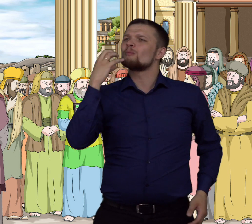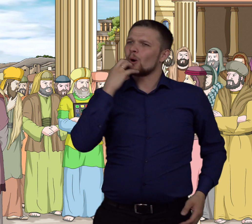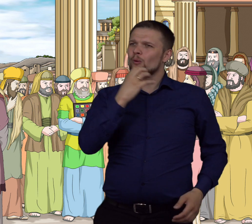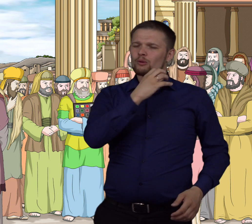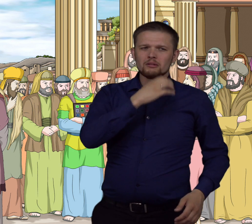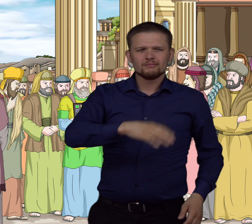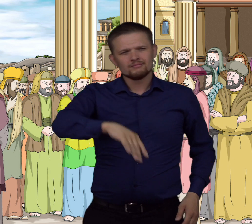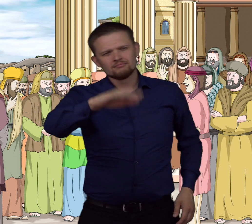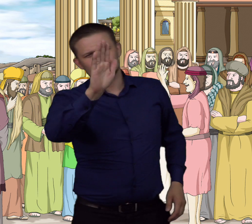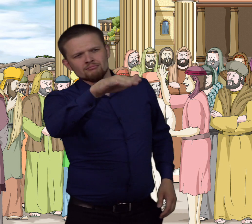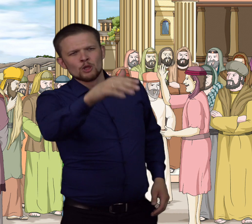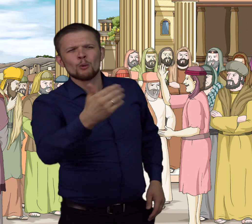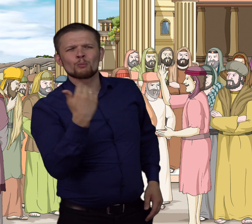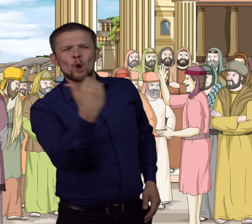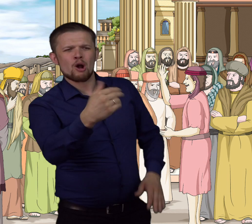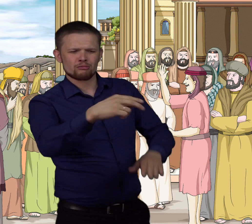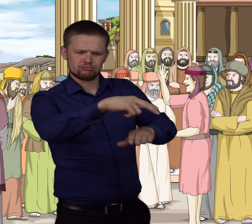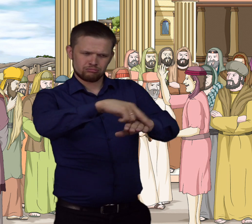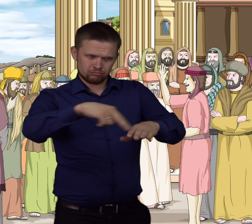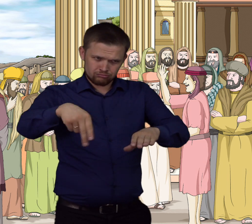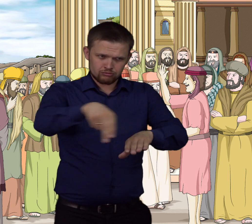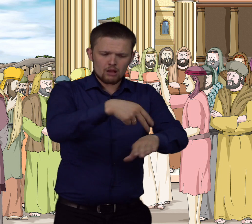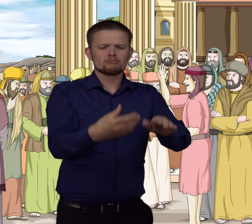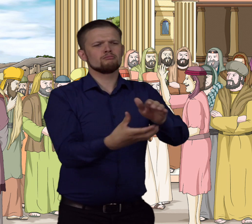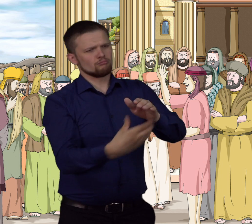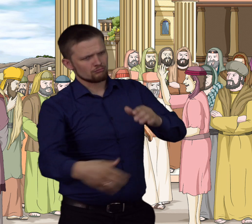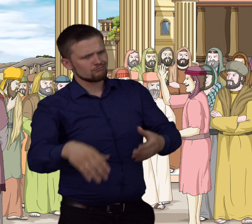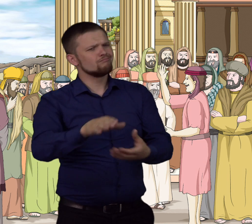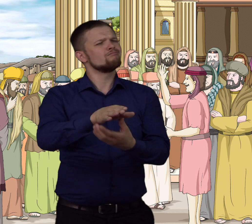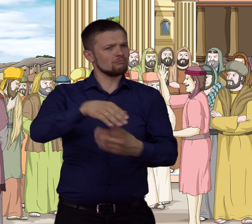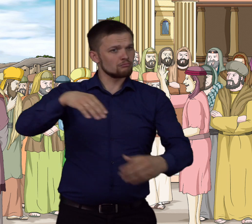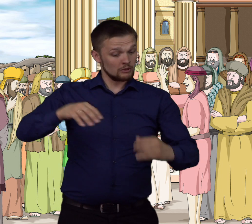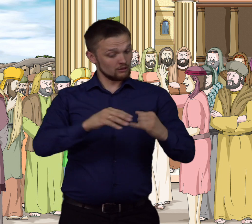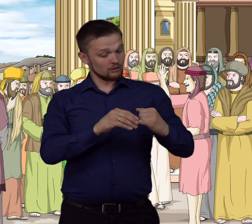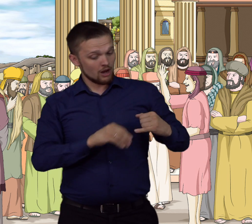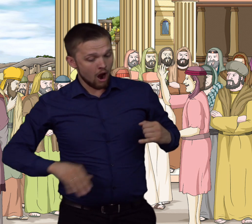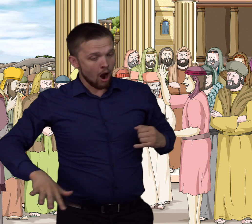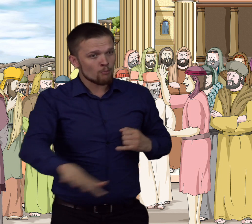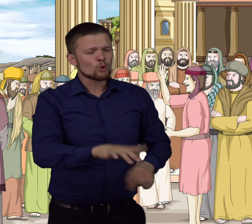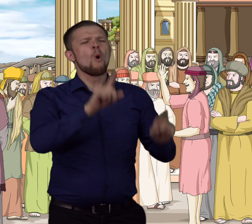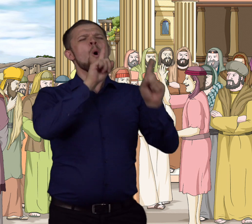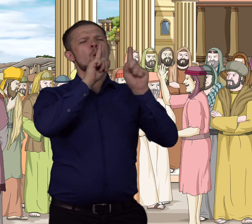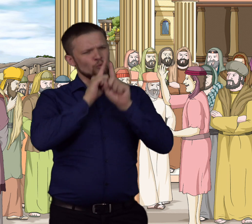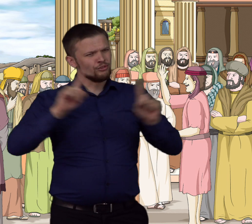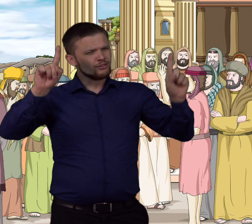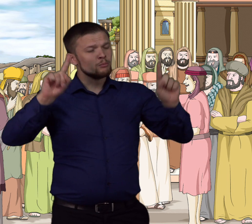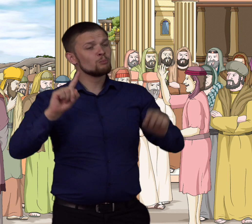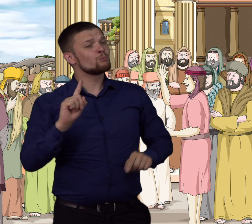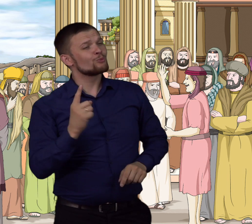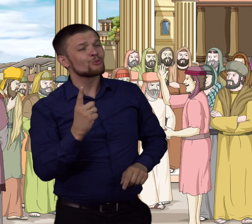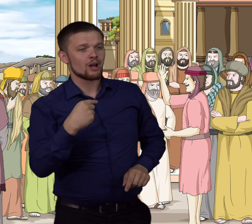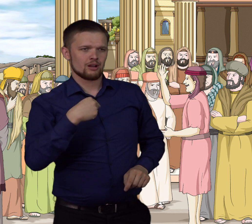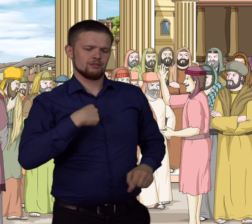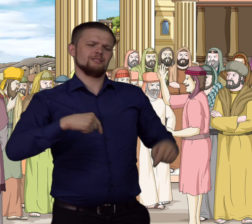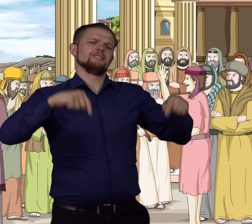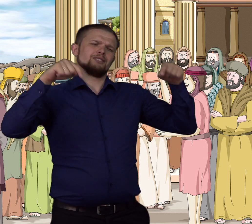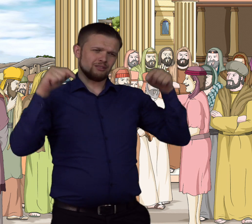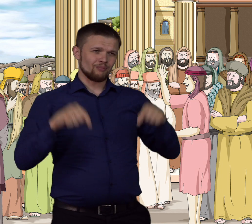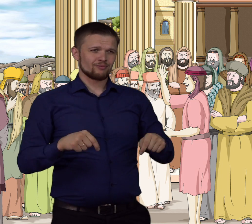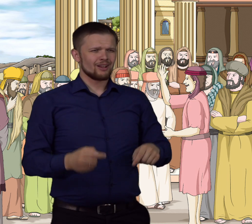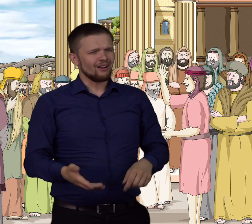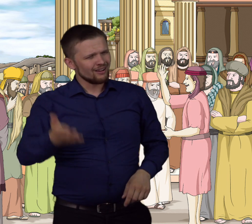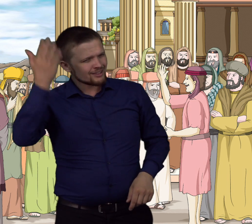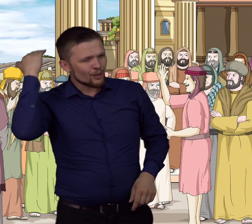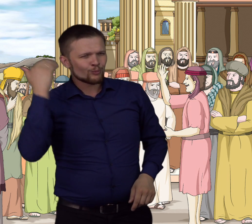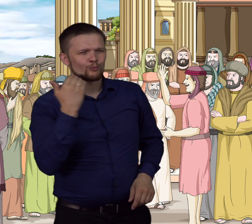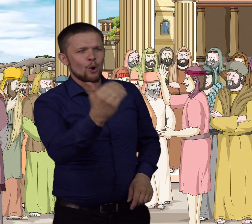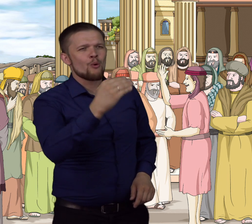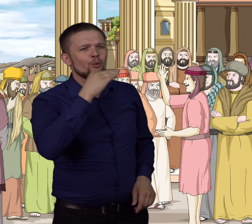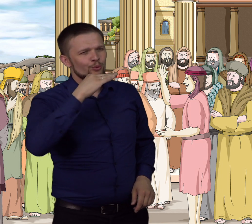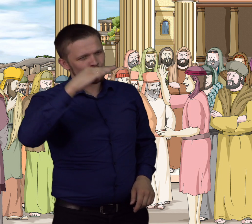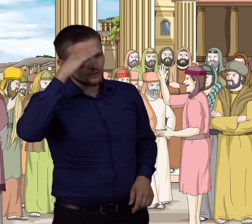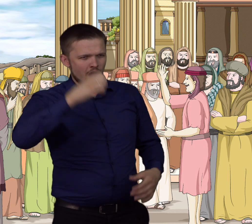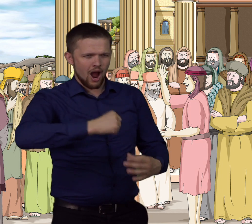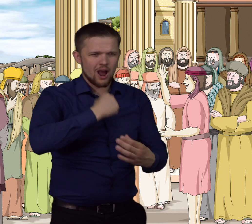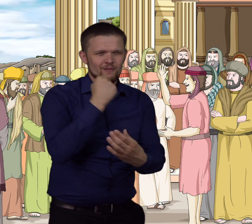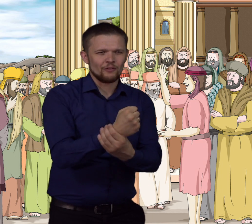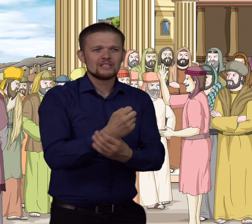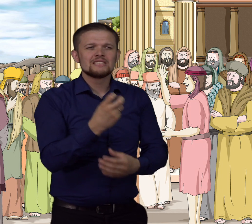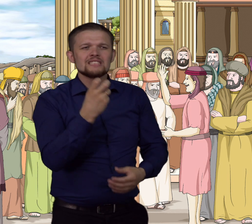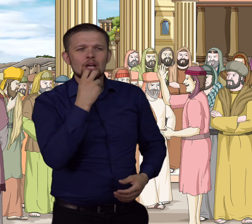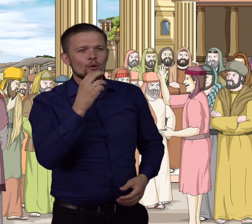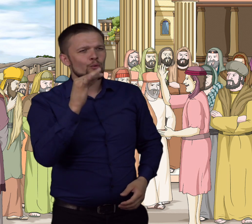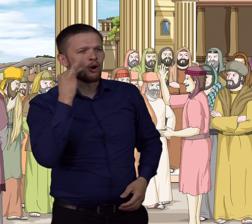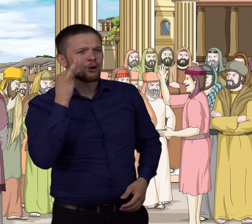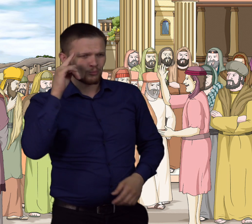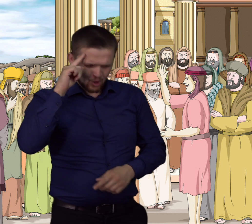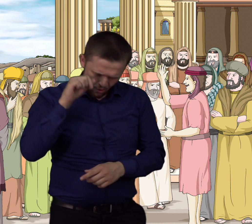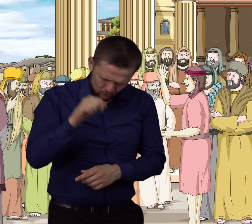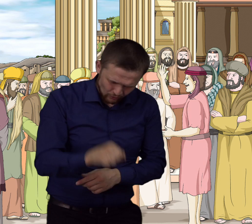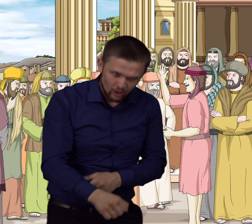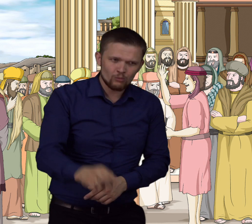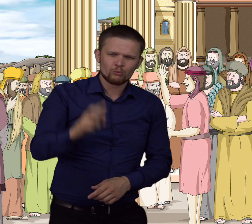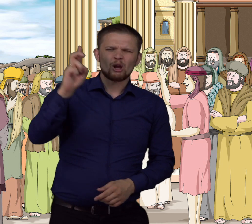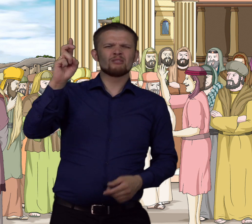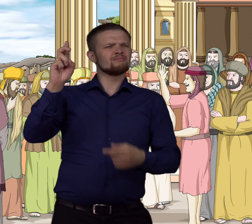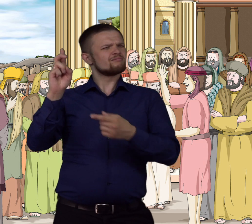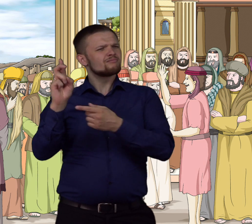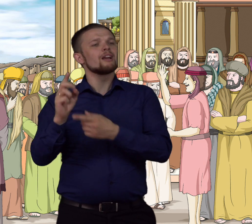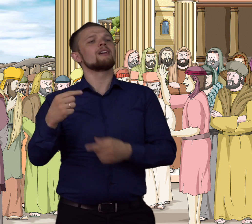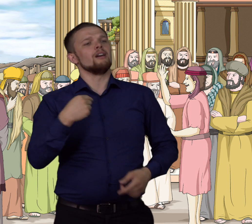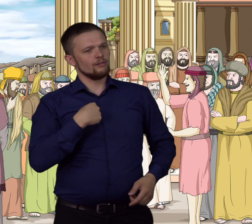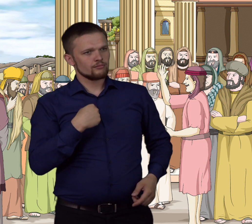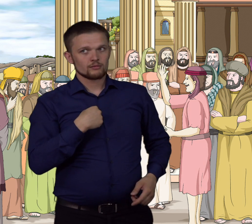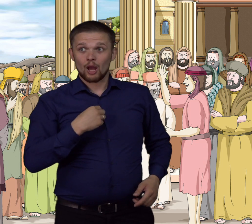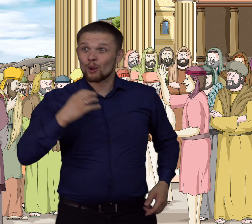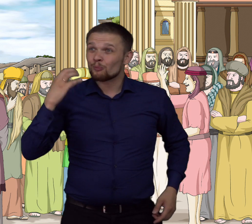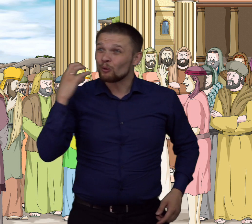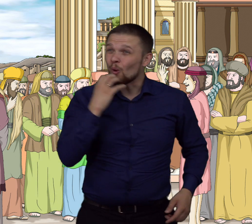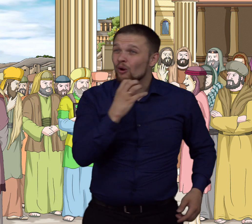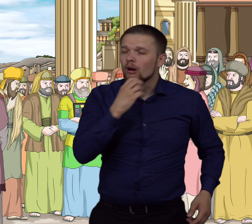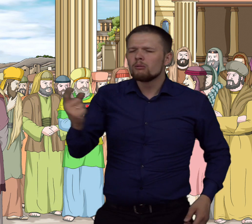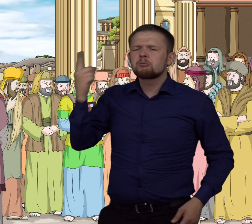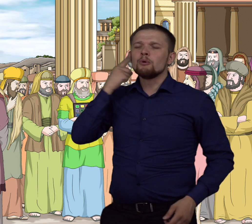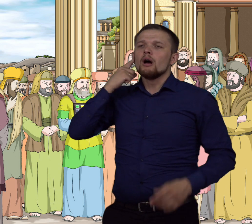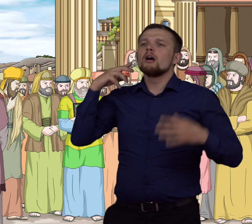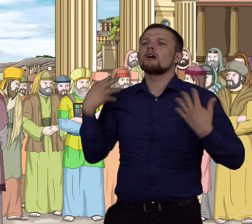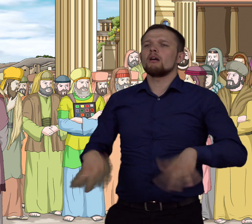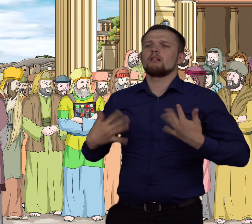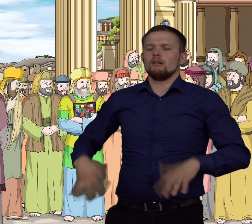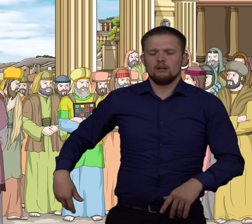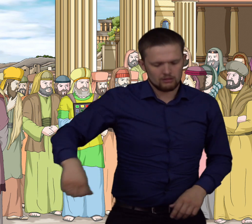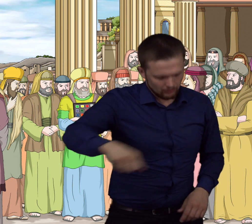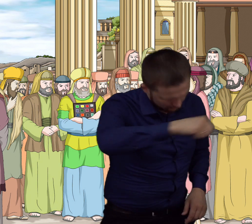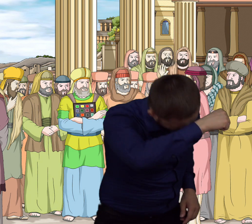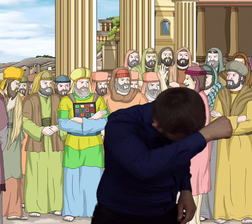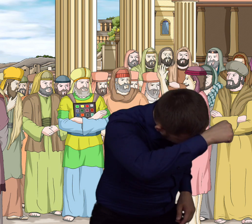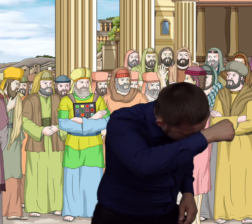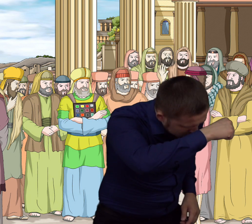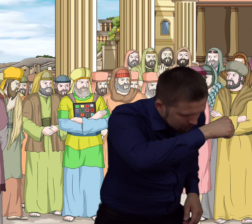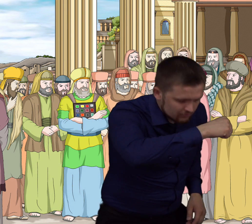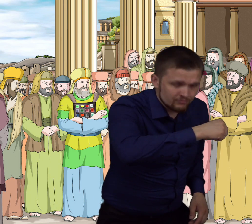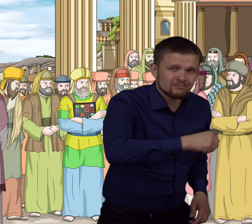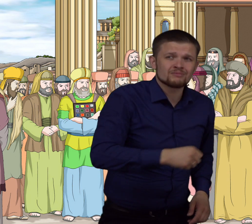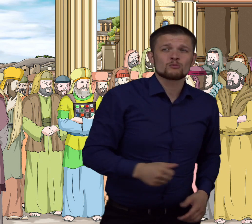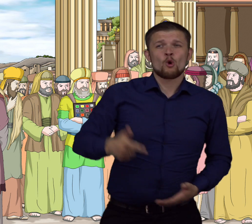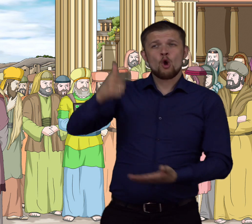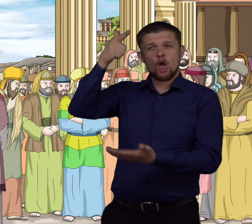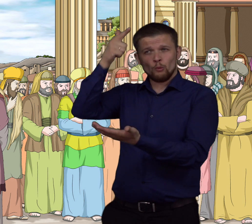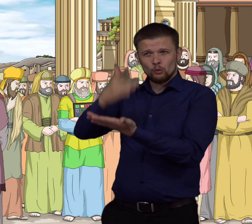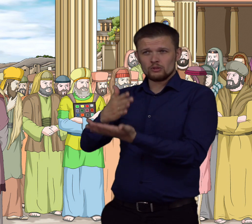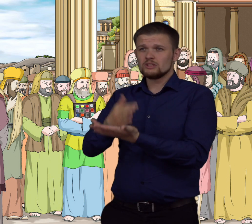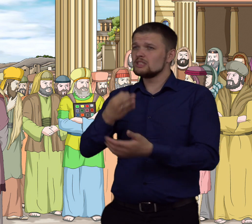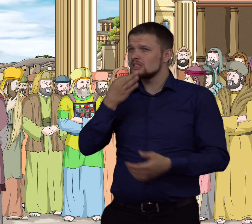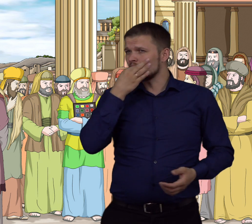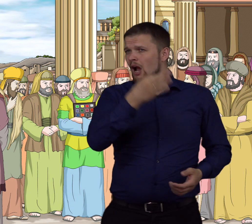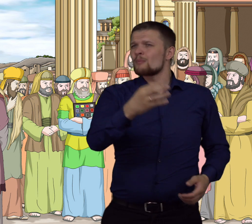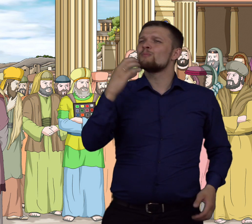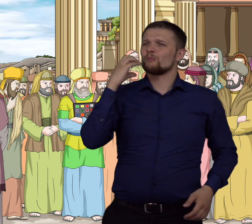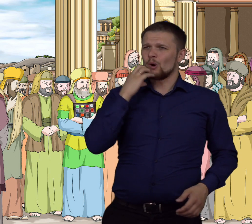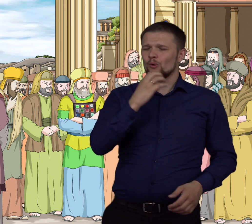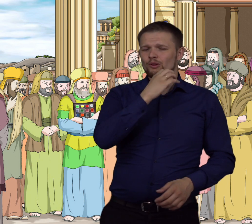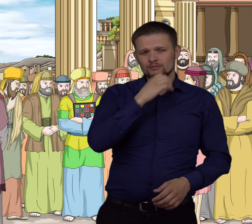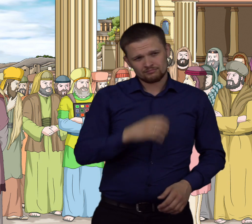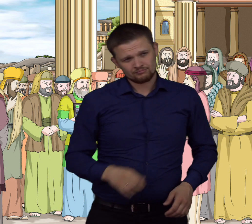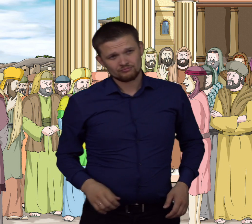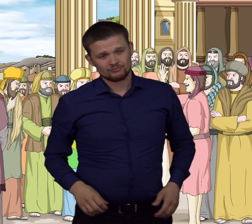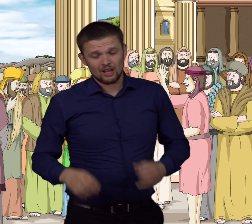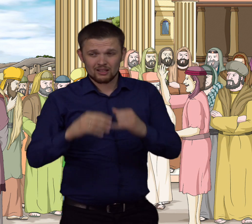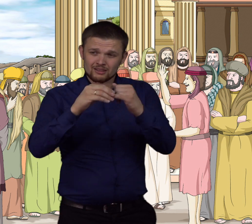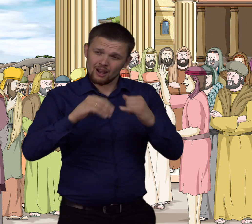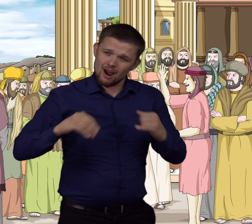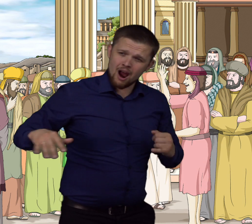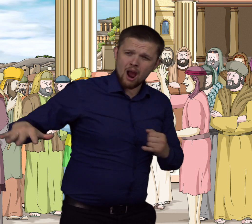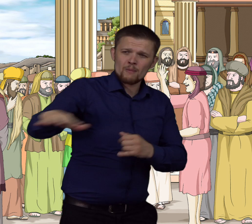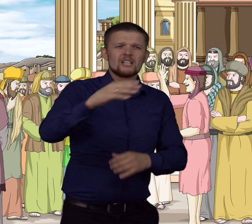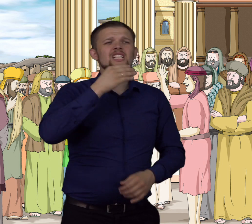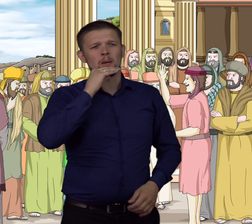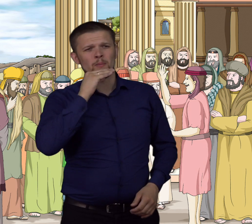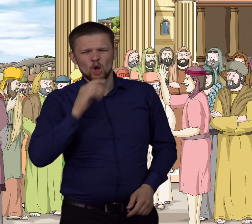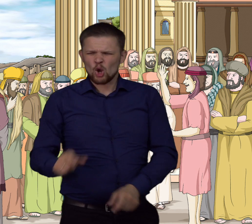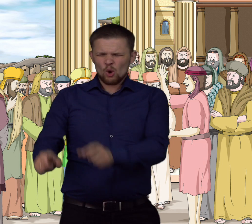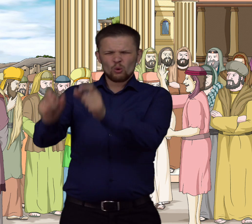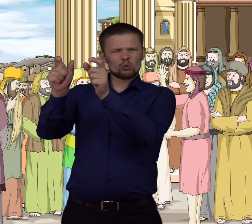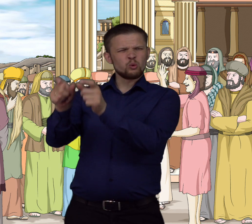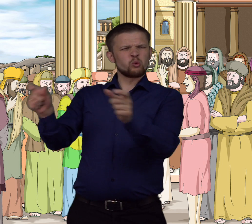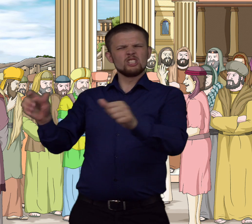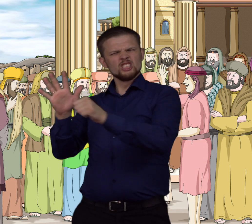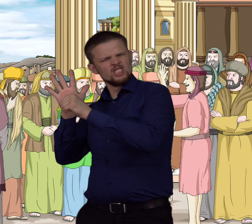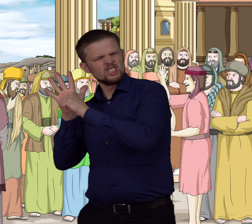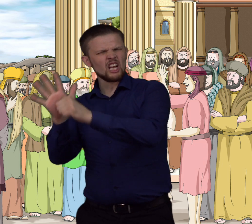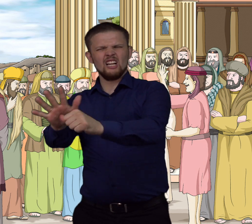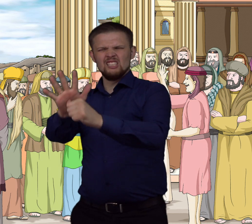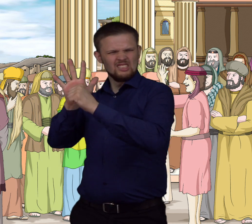As he approached to look more closely, the voice of the Lord came to him: ‘I am the God of your fathers, the God of Abraham, Isaac, and Jacob.’